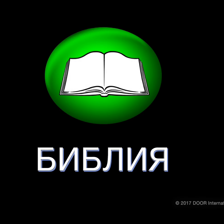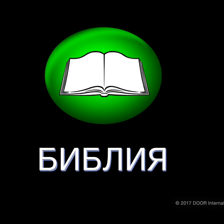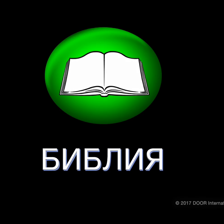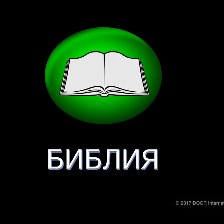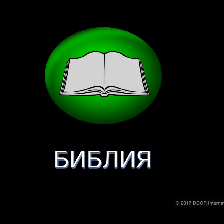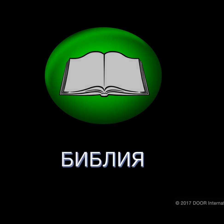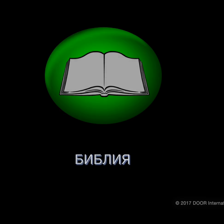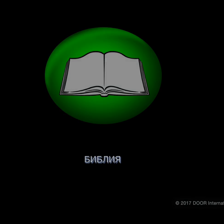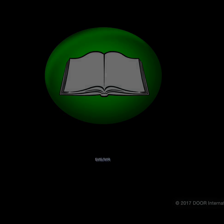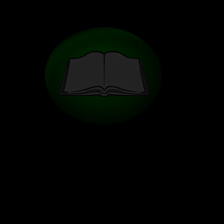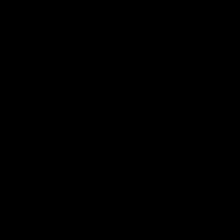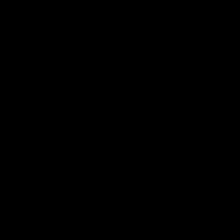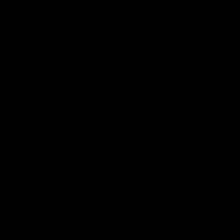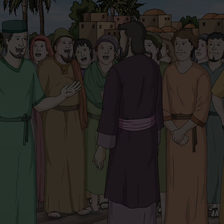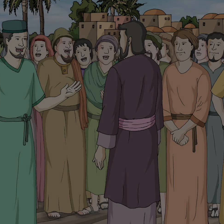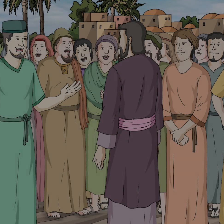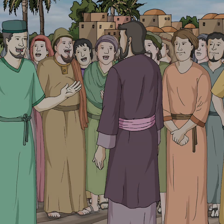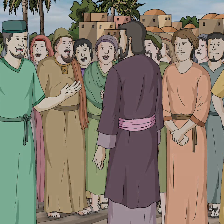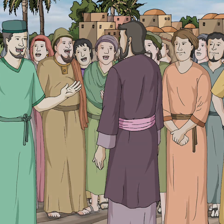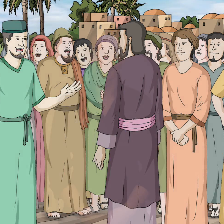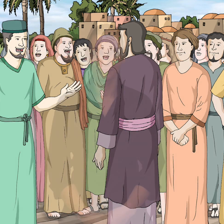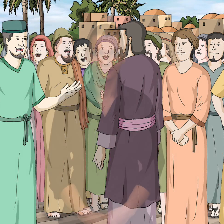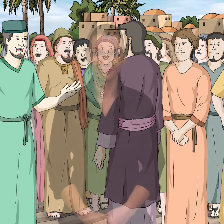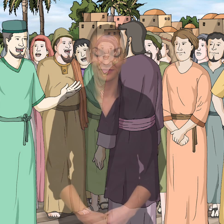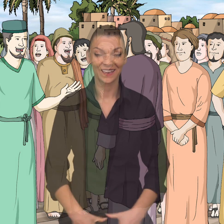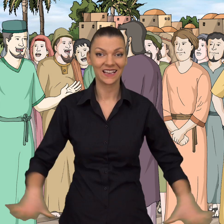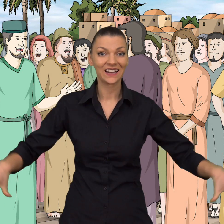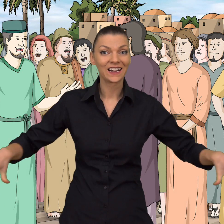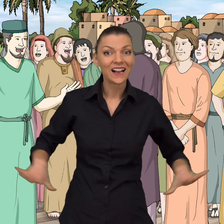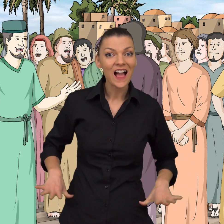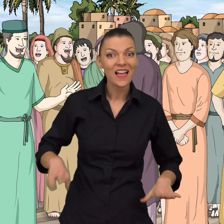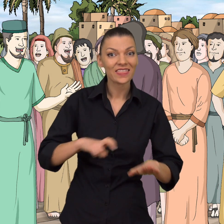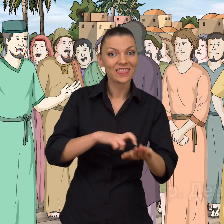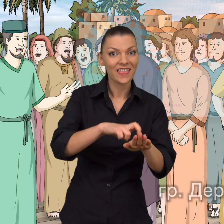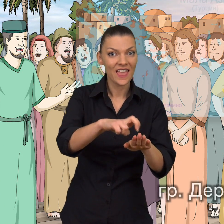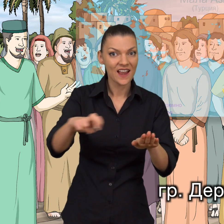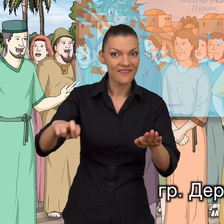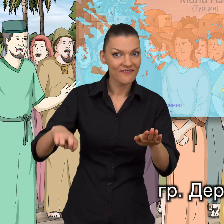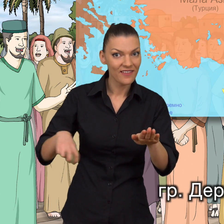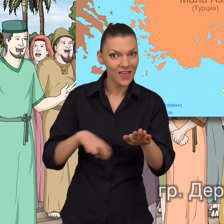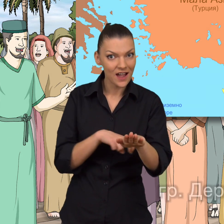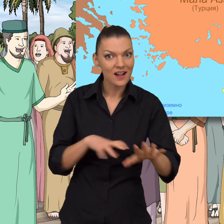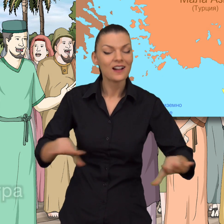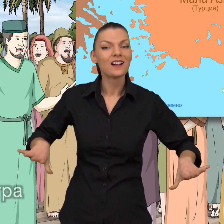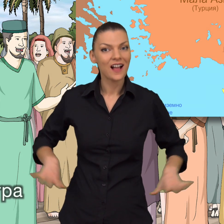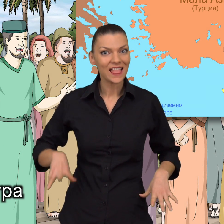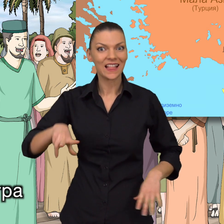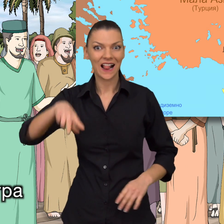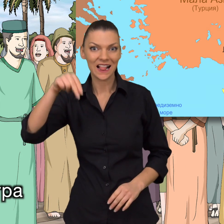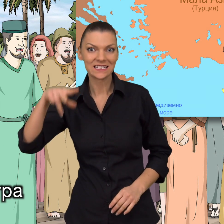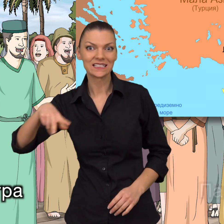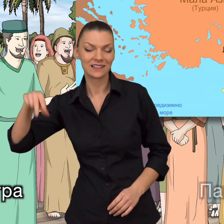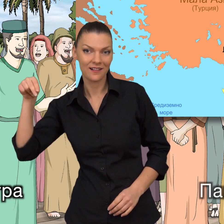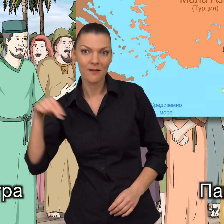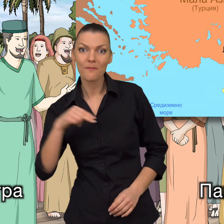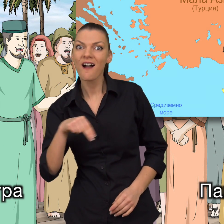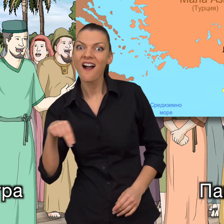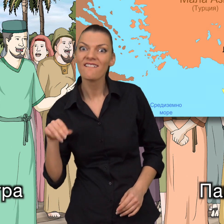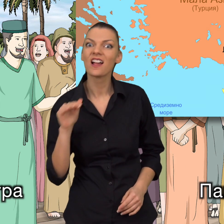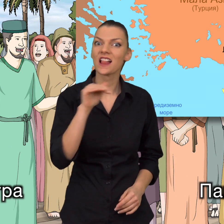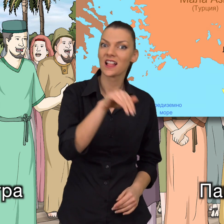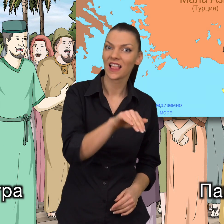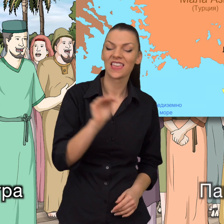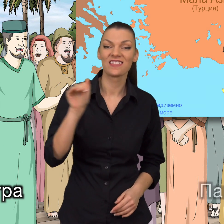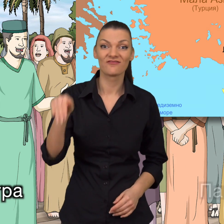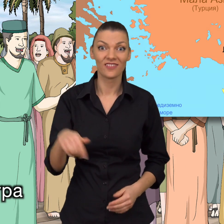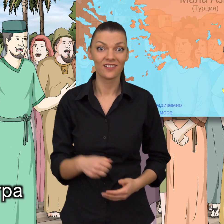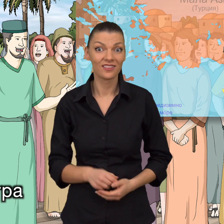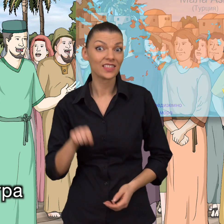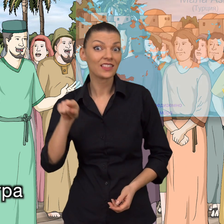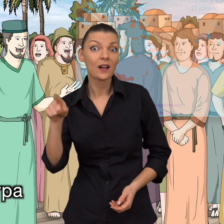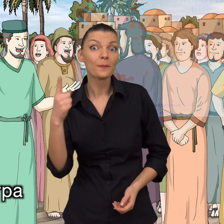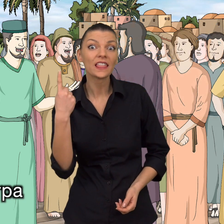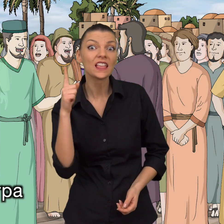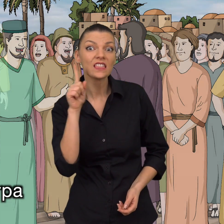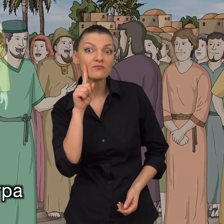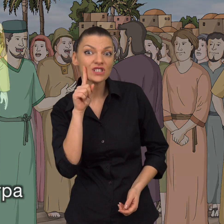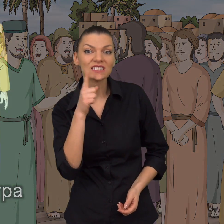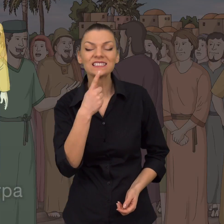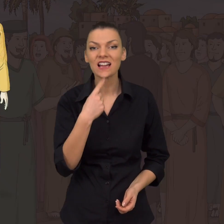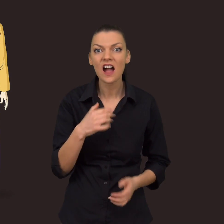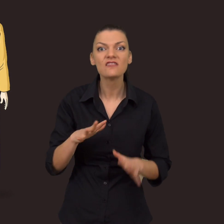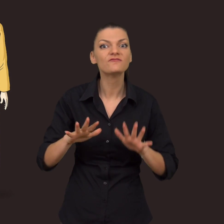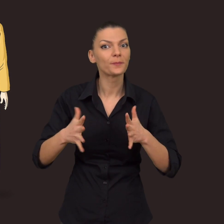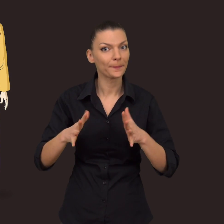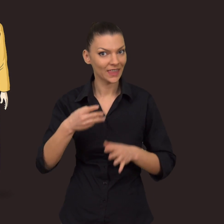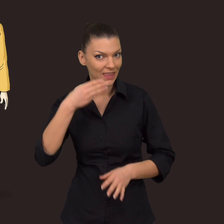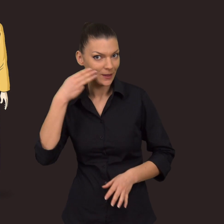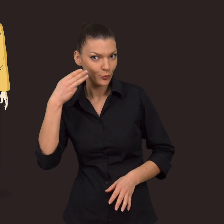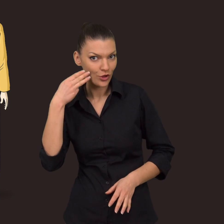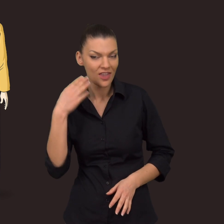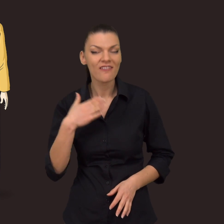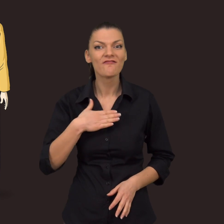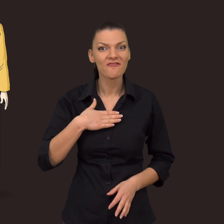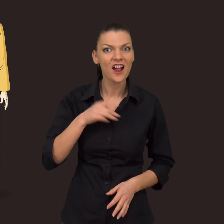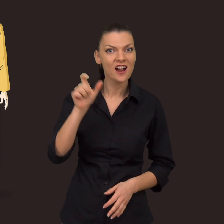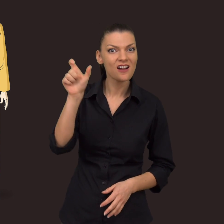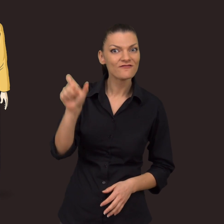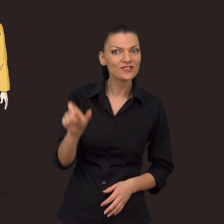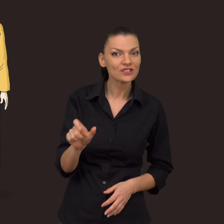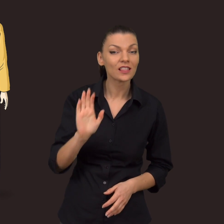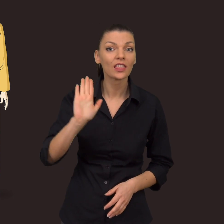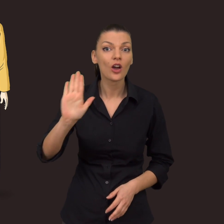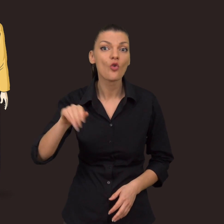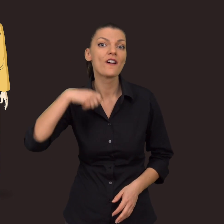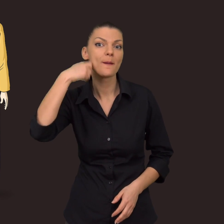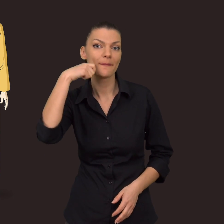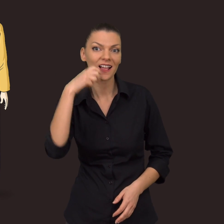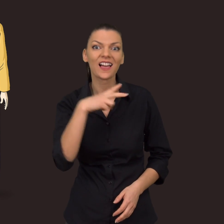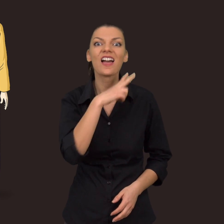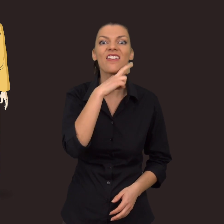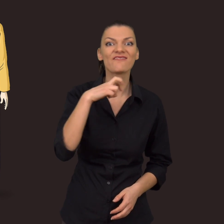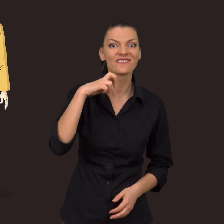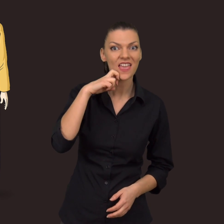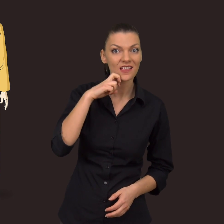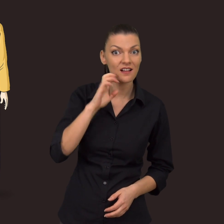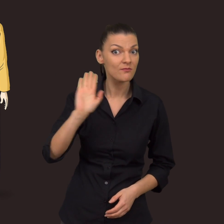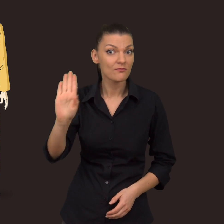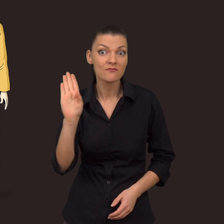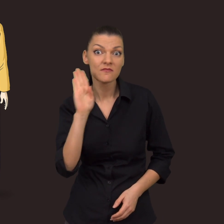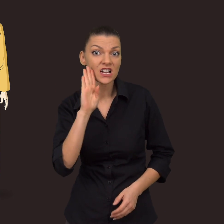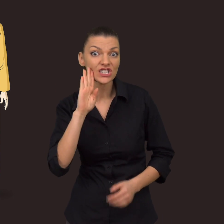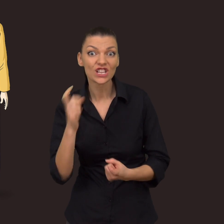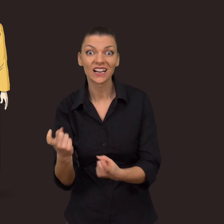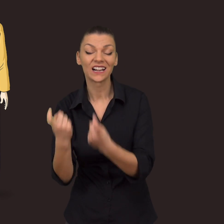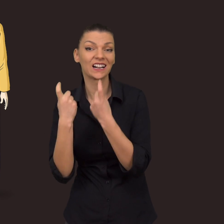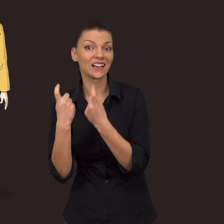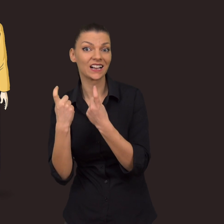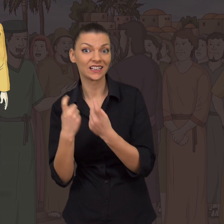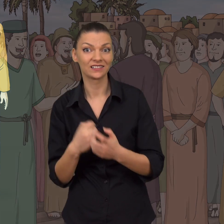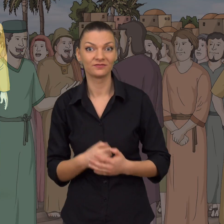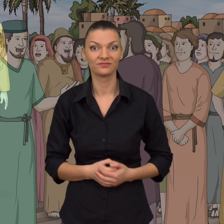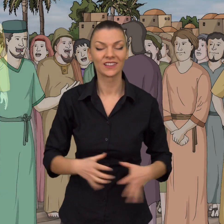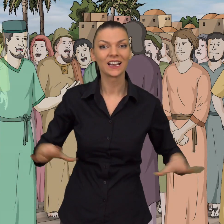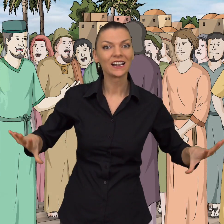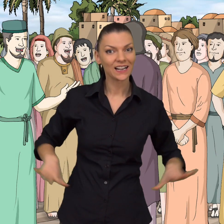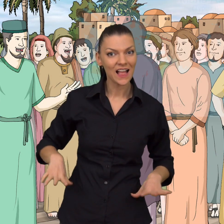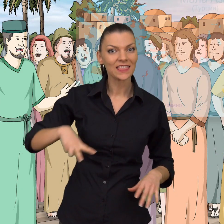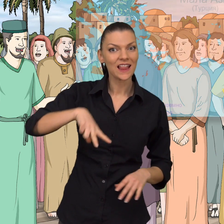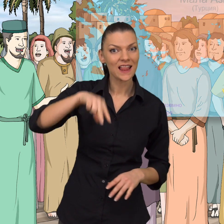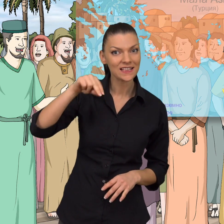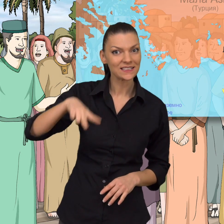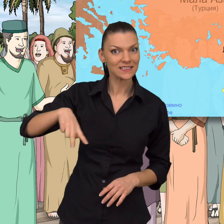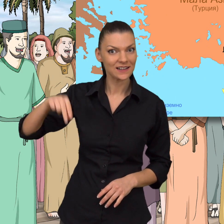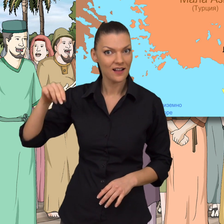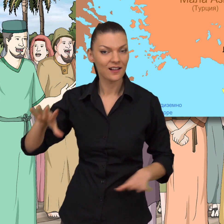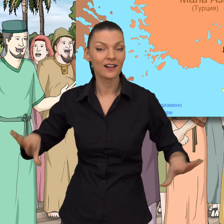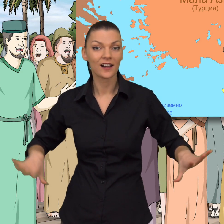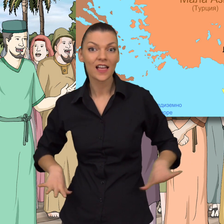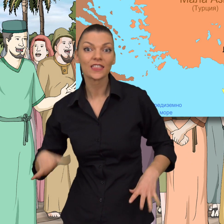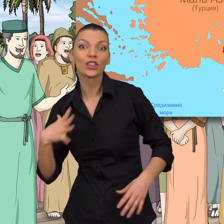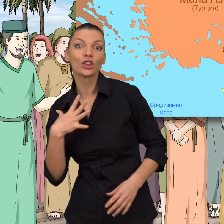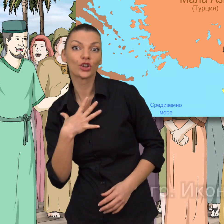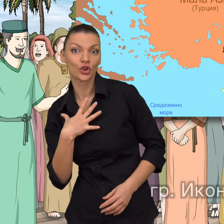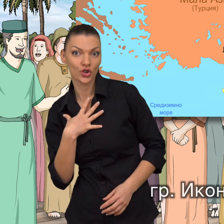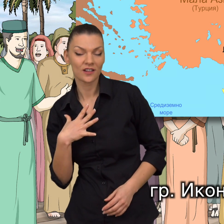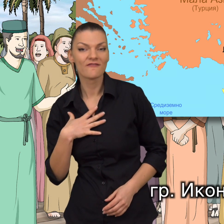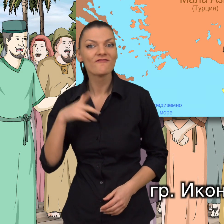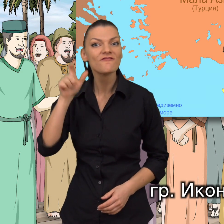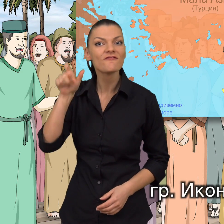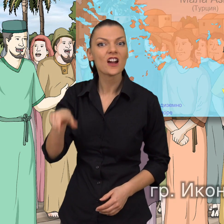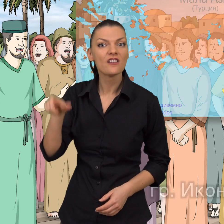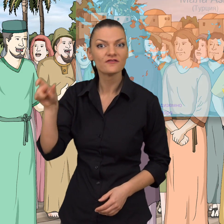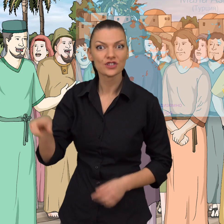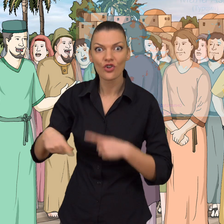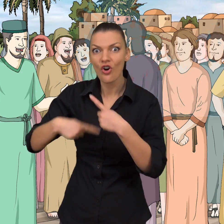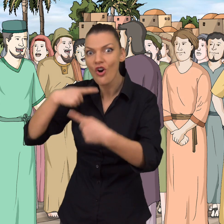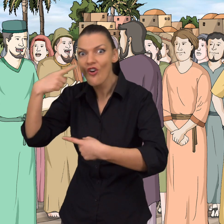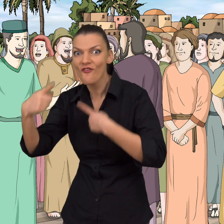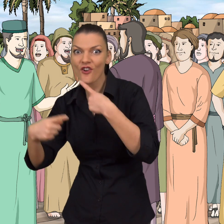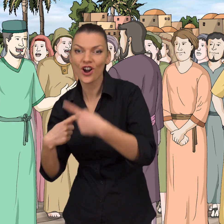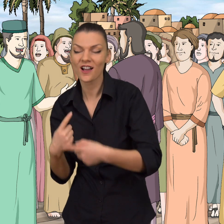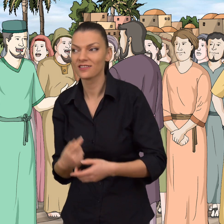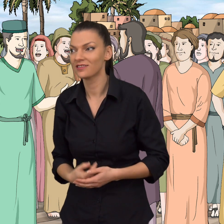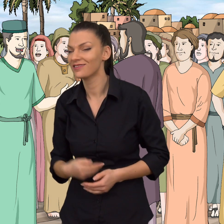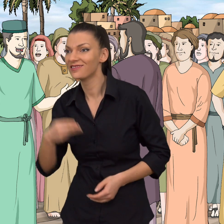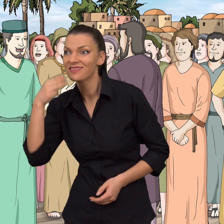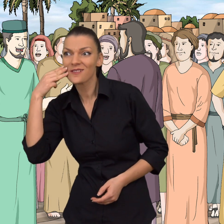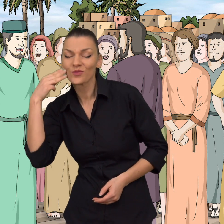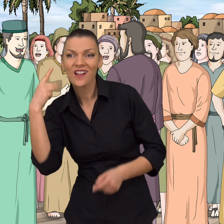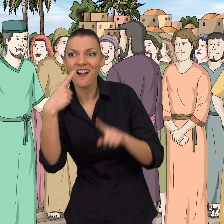Paul came to Derbe and then to Lystra, where he found a disciple named Timothy, the son of a believing Jewish woman and a Greek father.